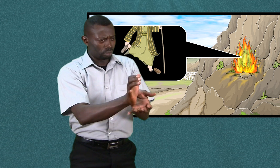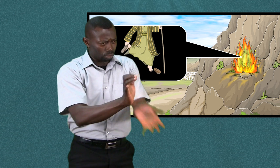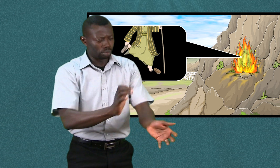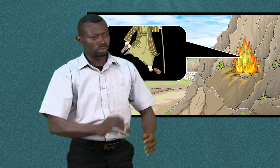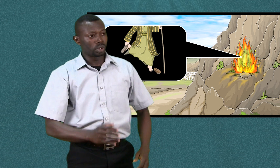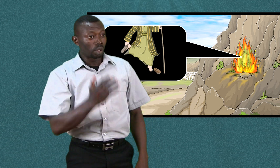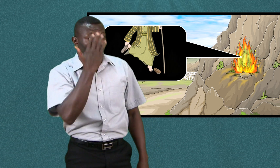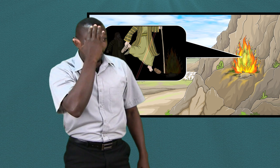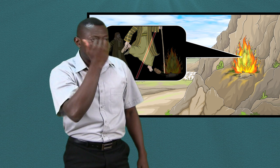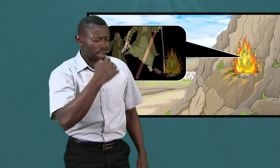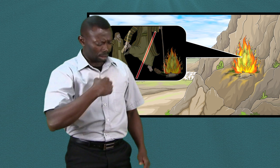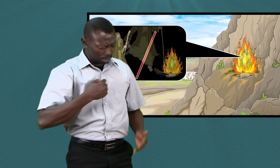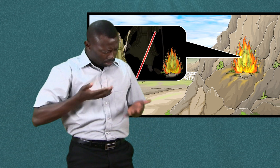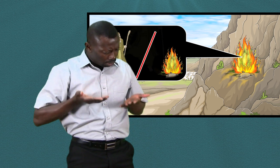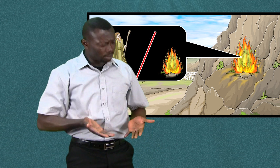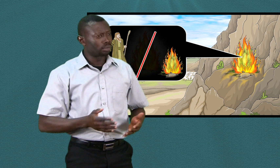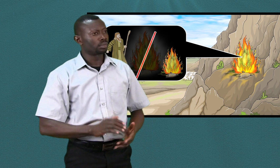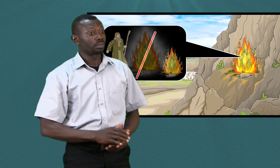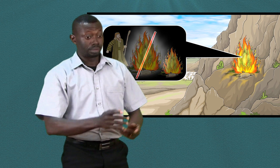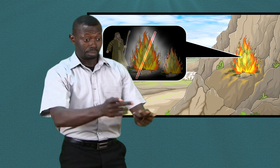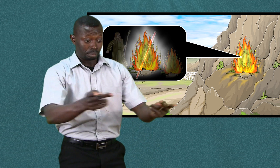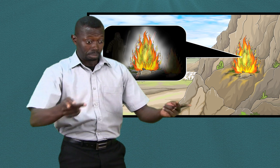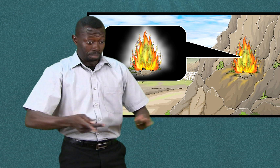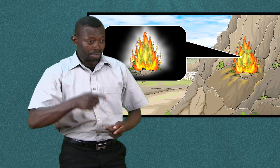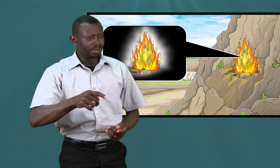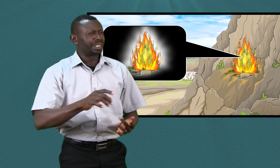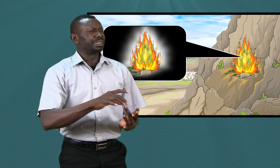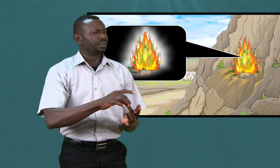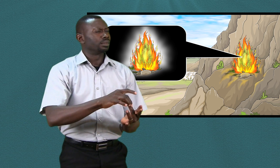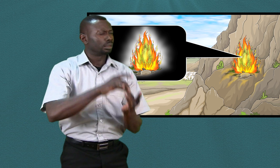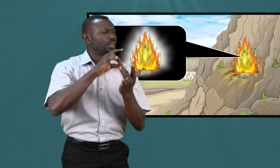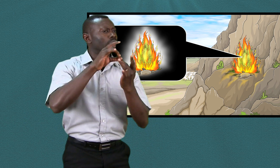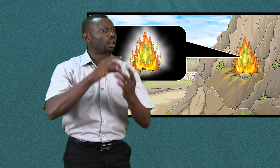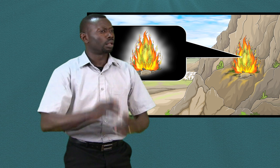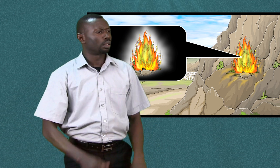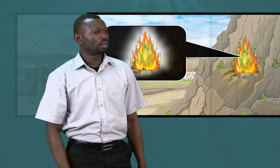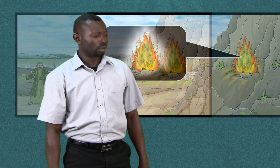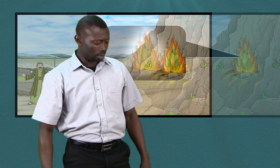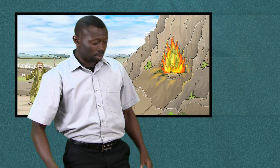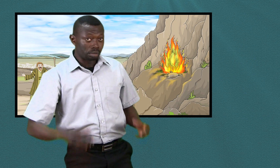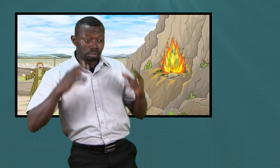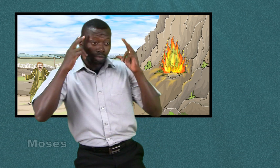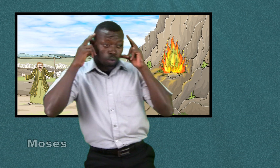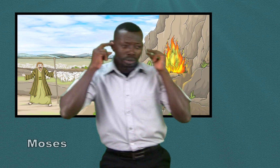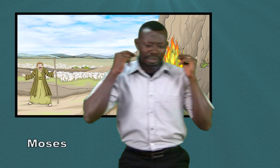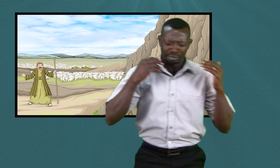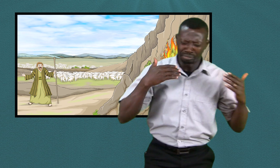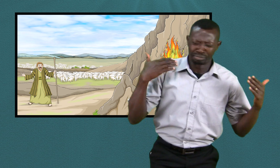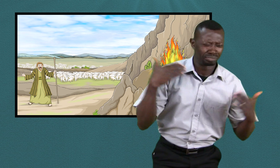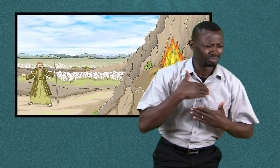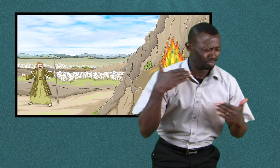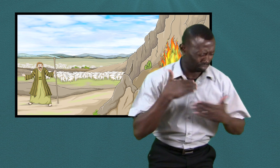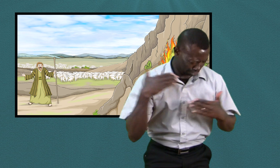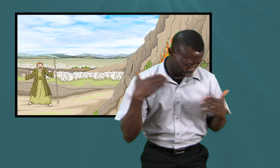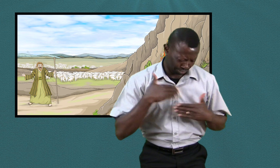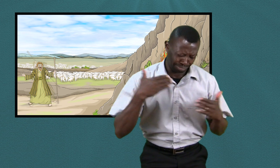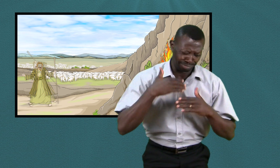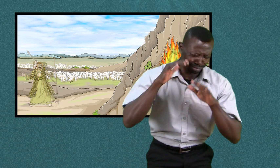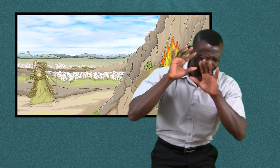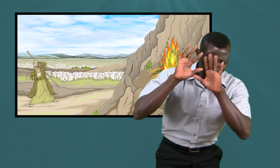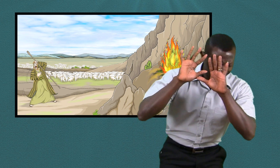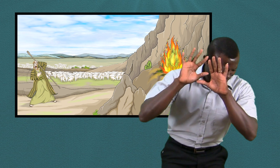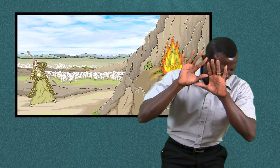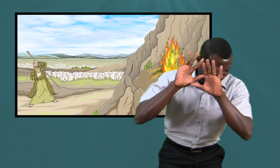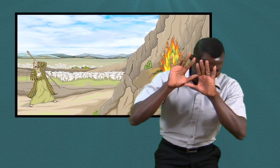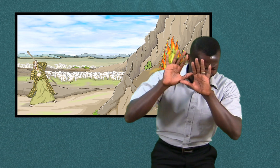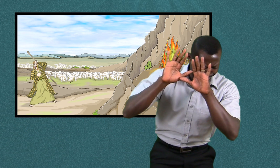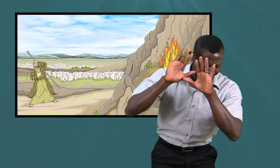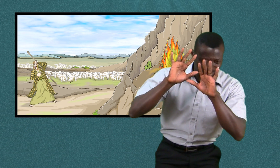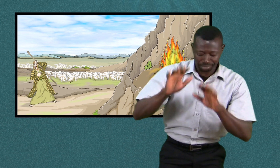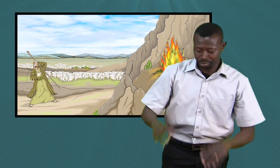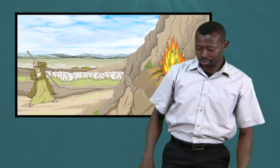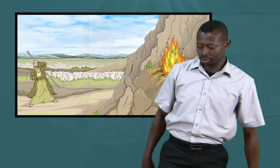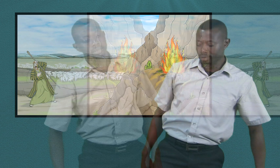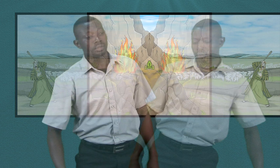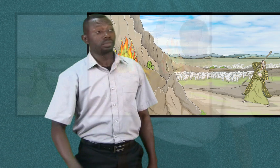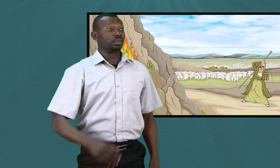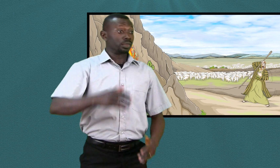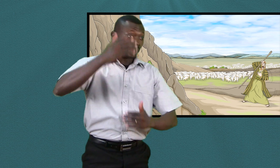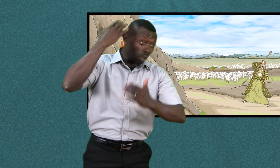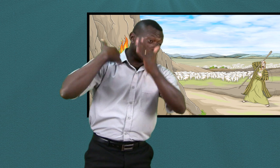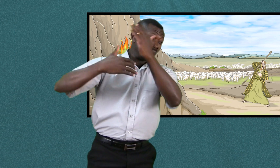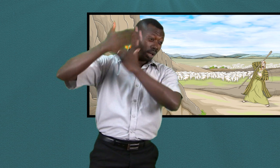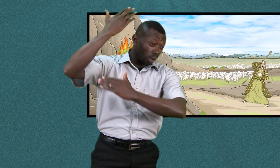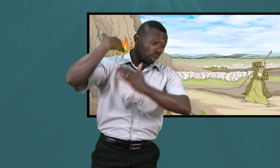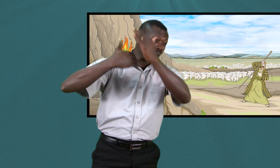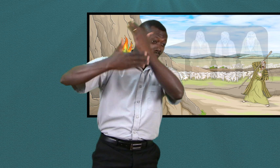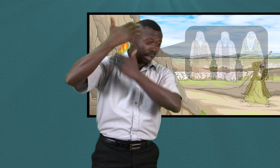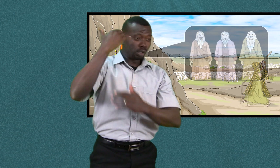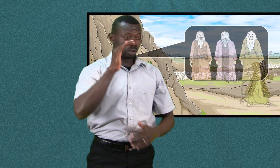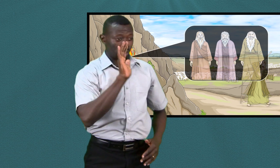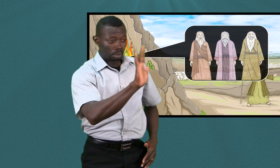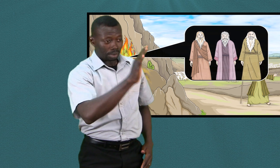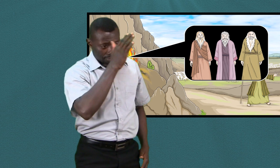“Take off your sandals, for the place where you are standing is holy ground.”